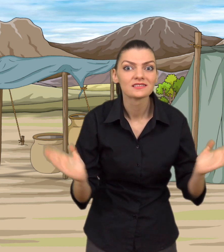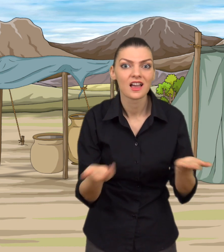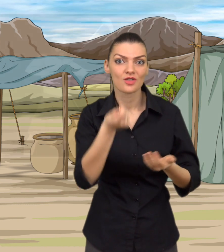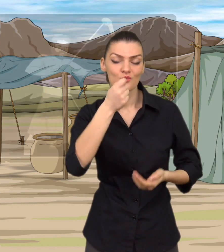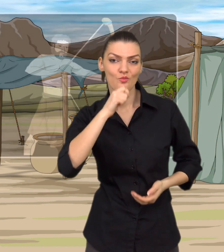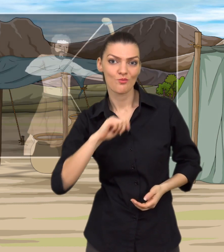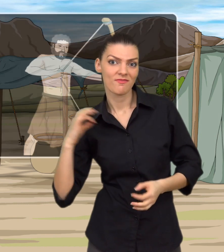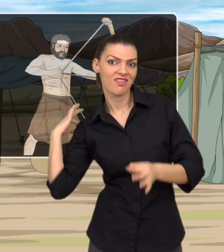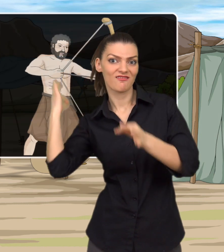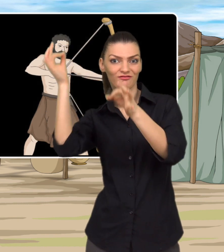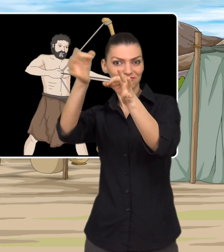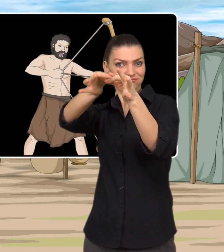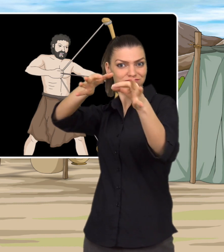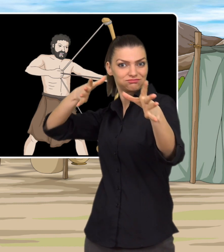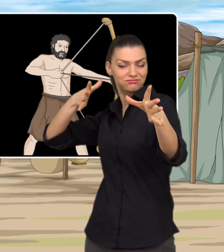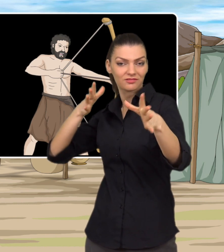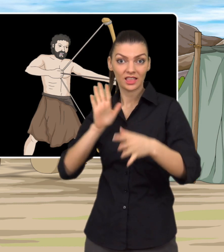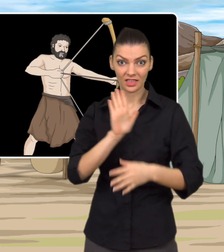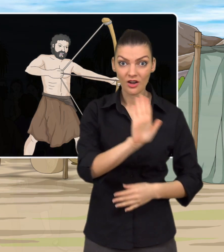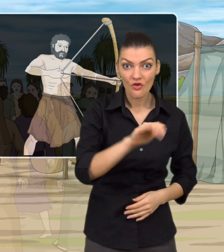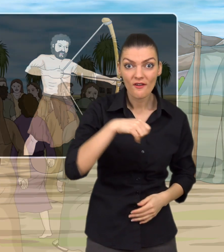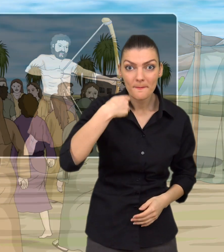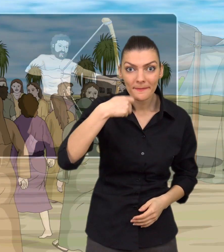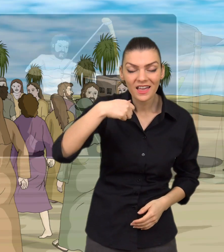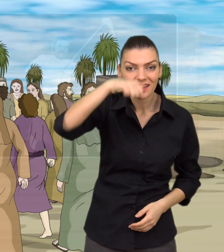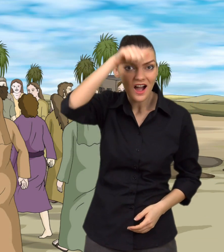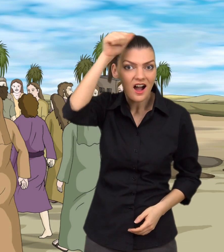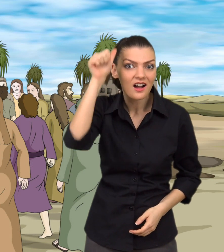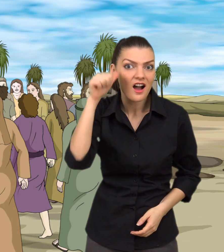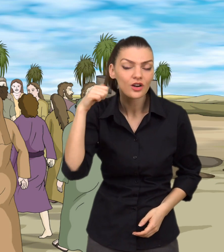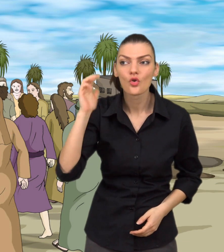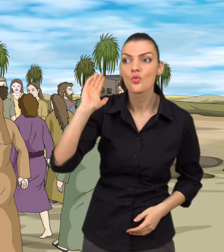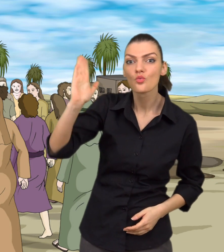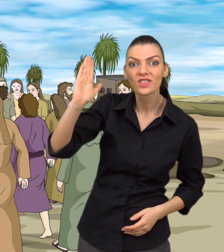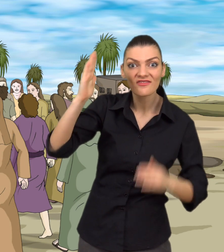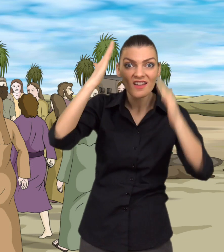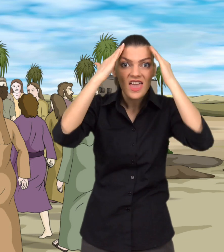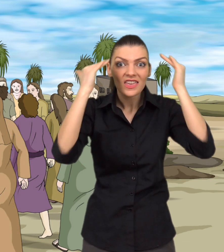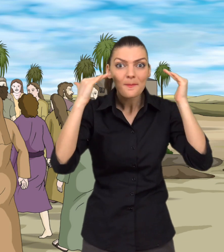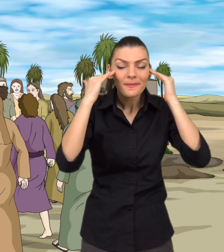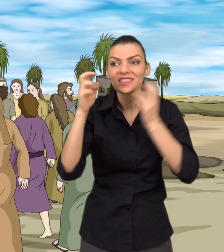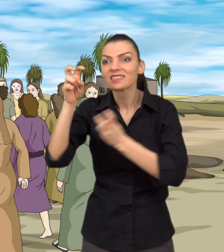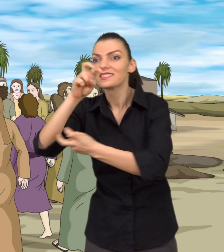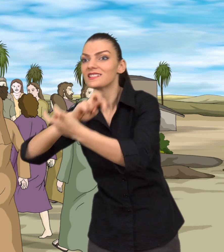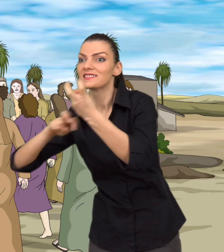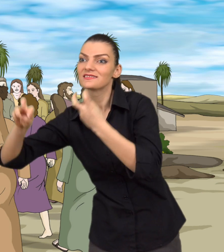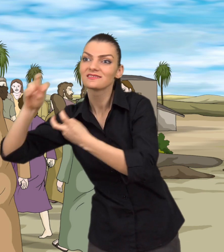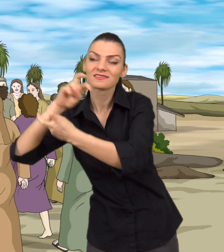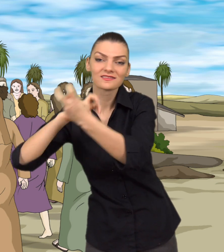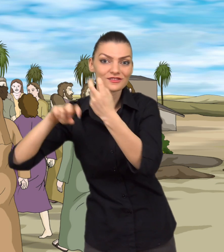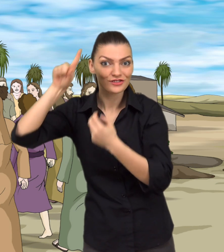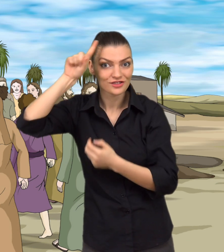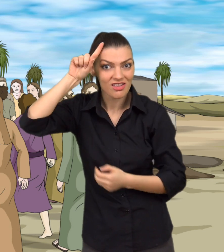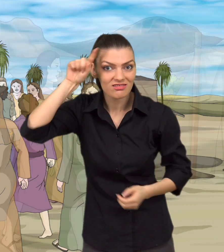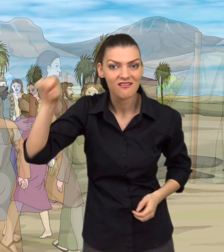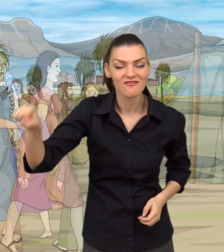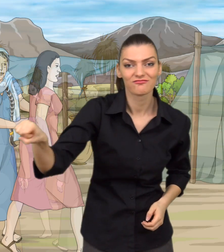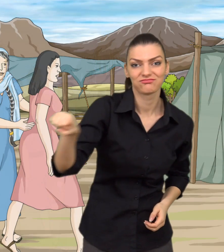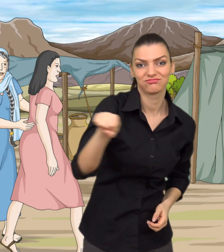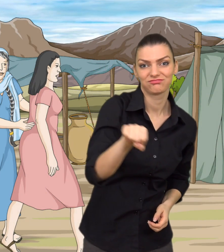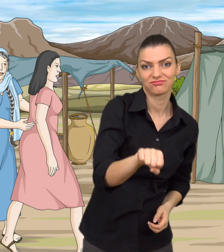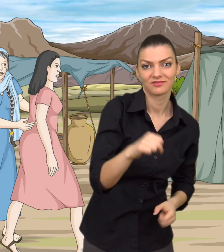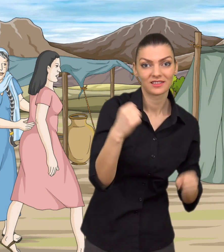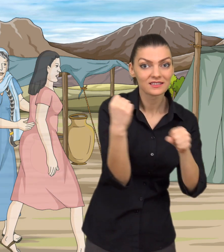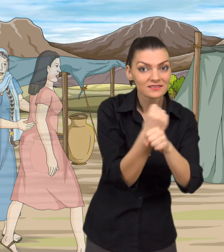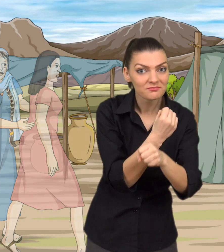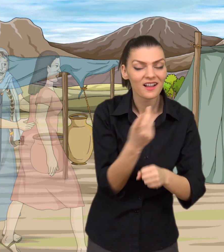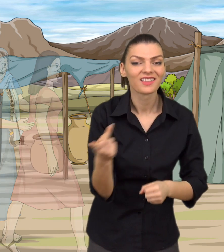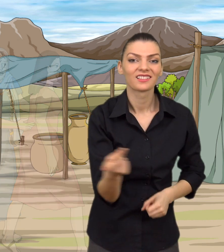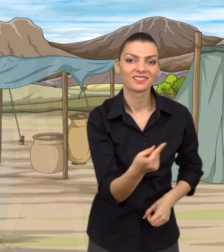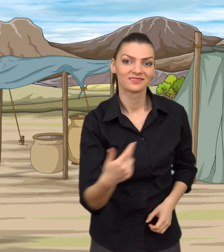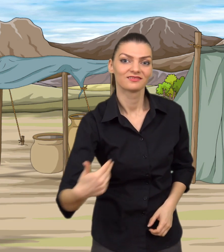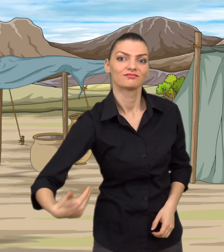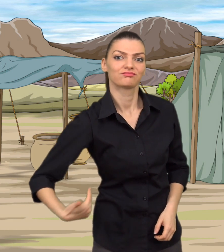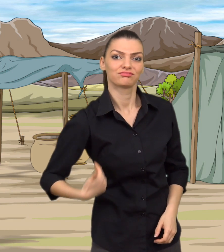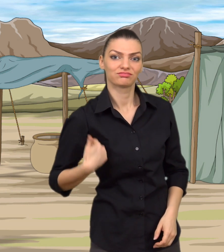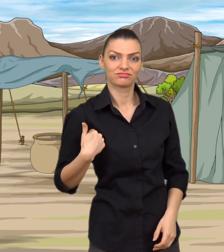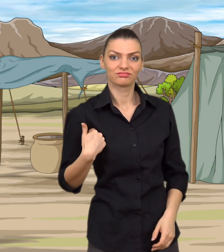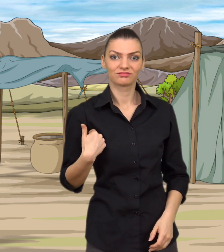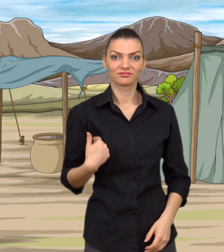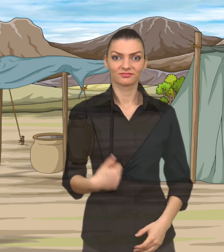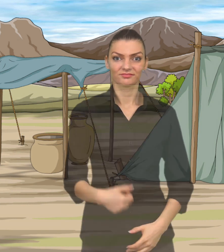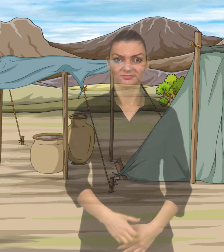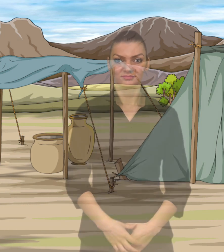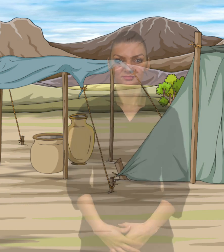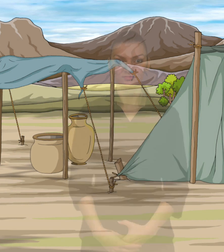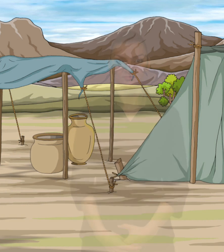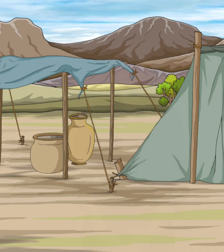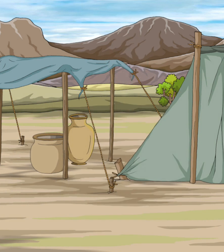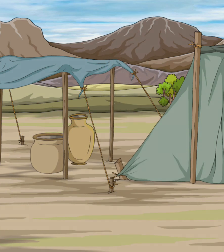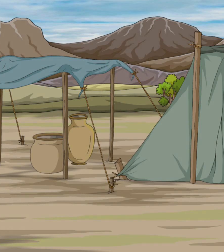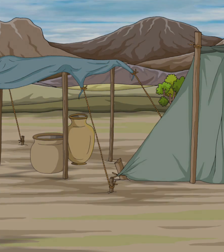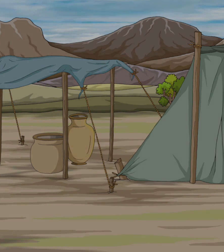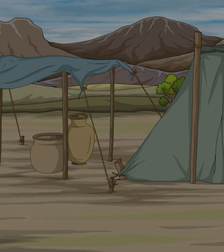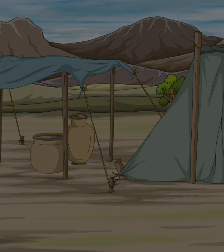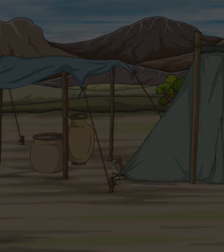And while he was dwelling in the Wilderness of Paran, his mother got a wife for him from the land of Egypt.